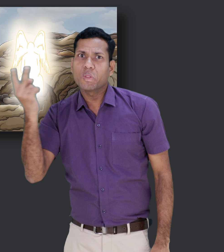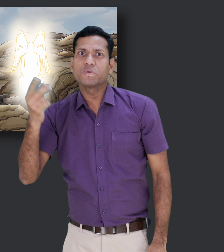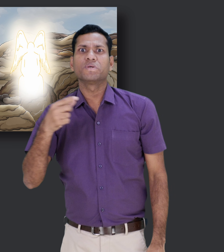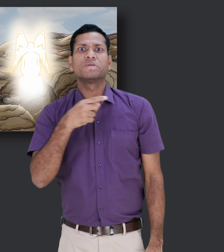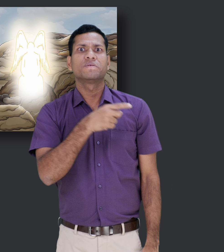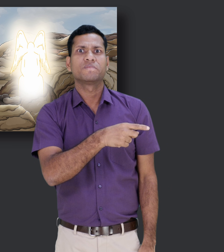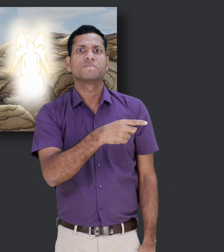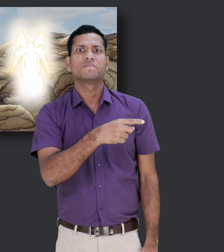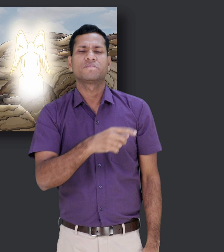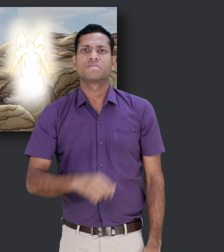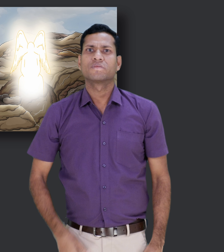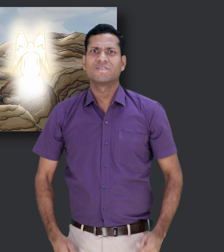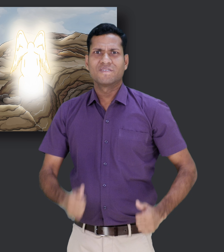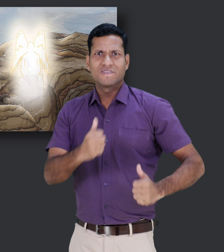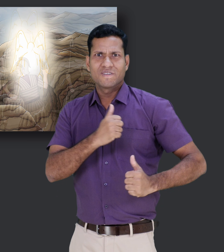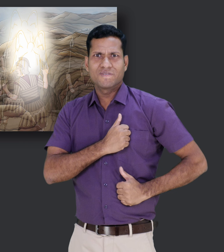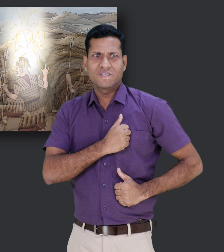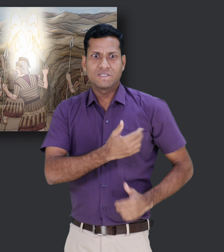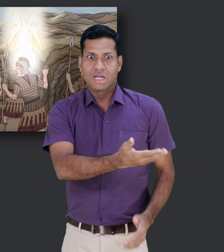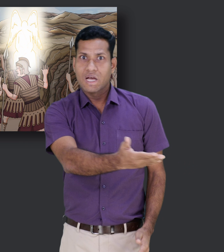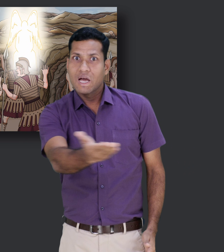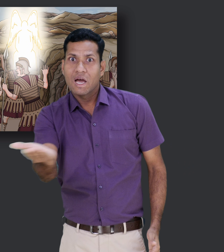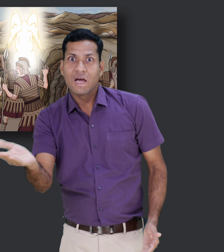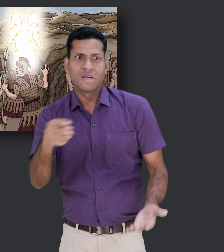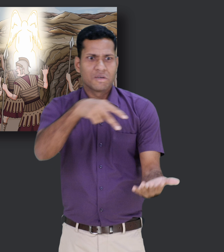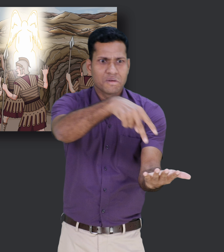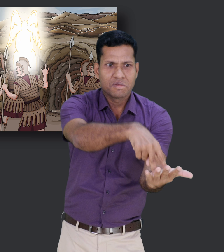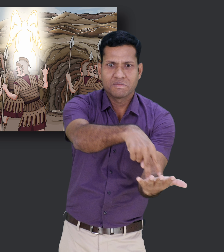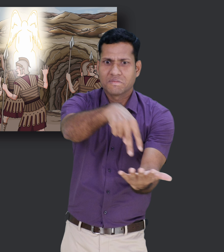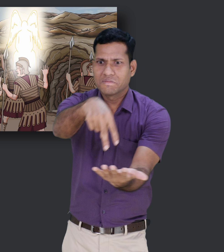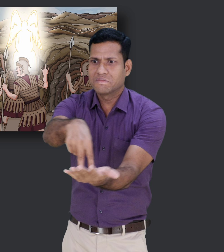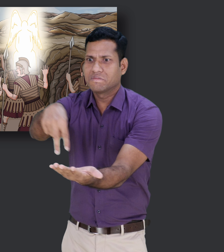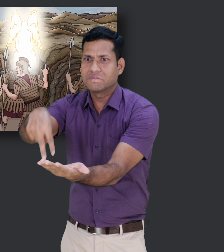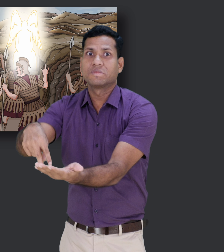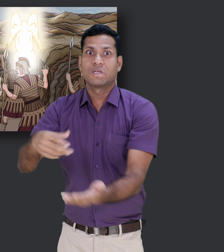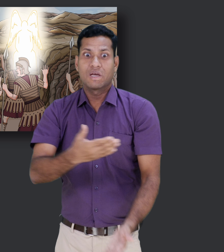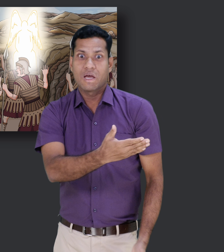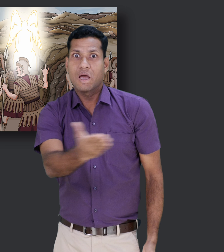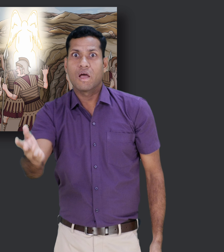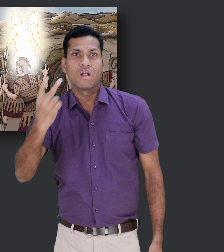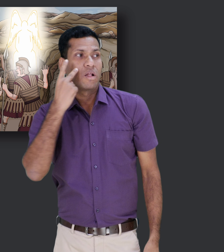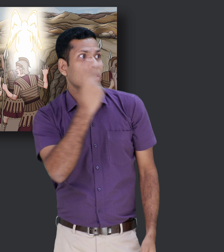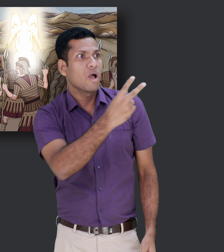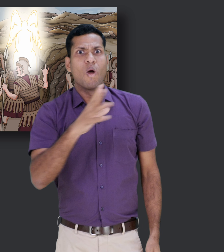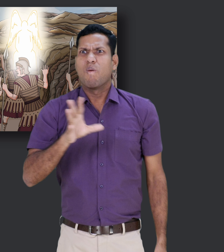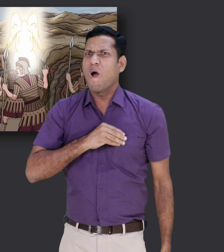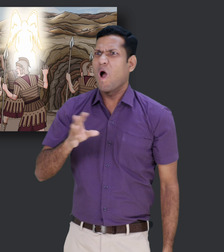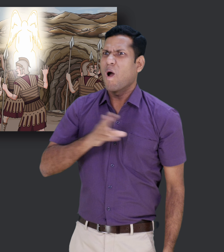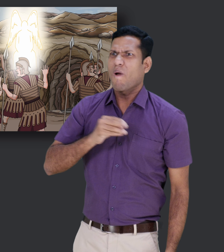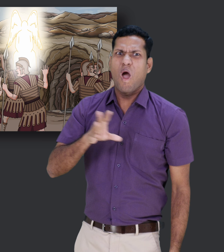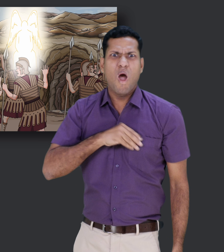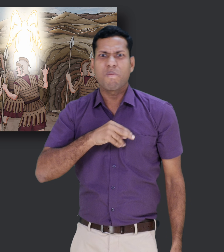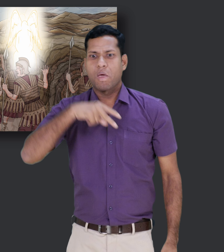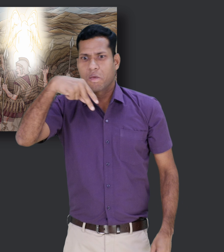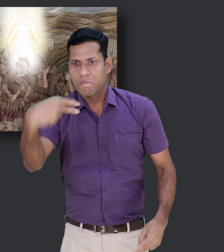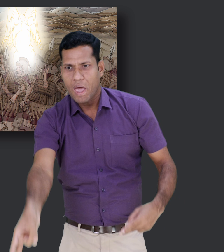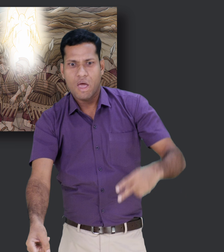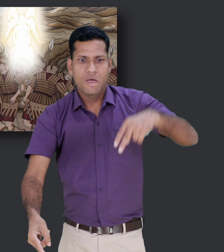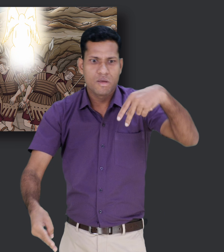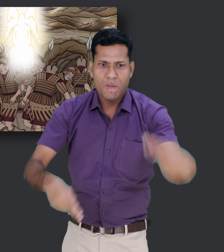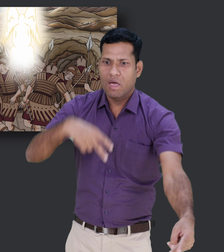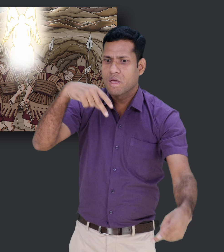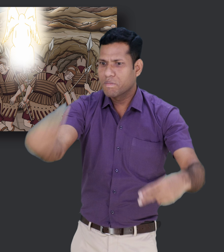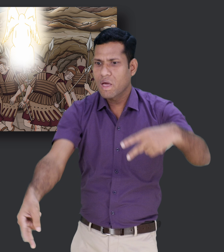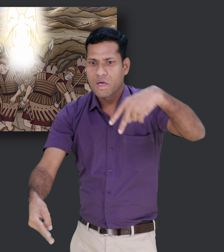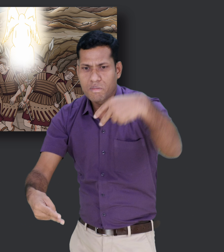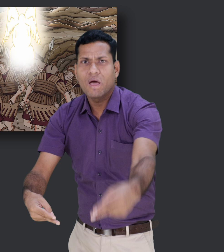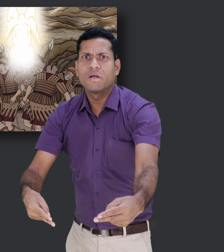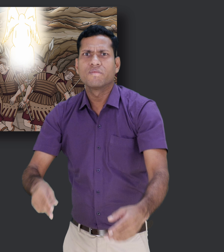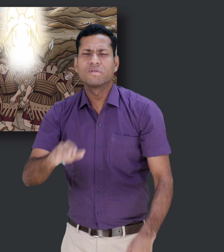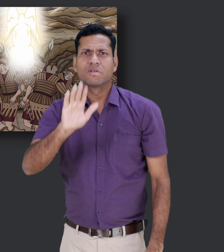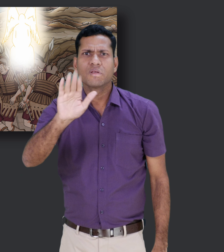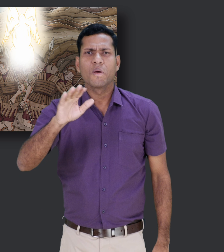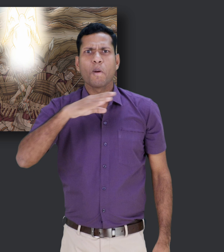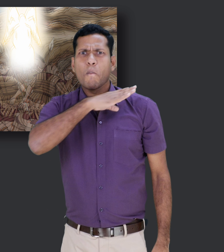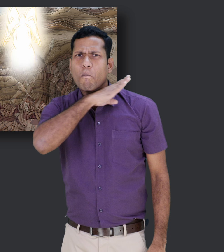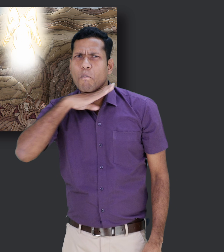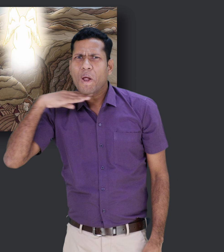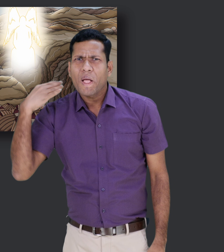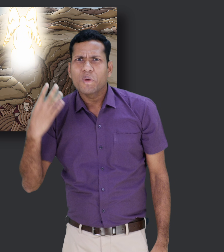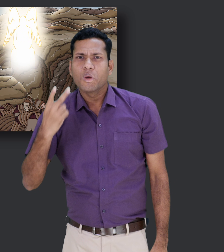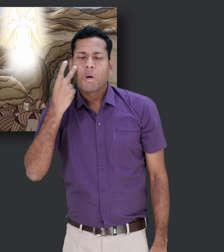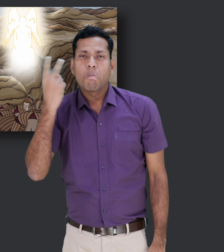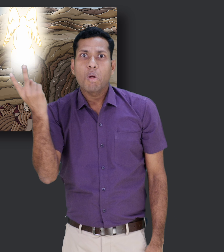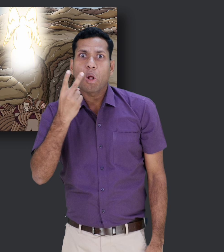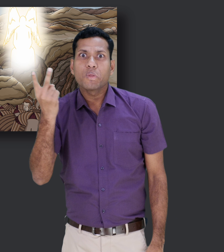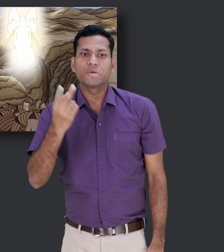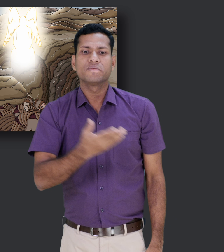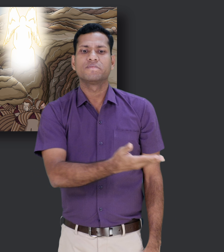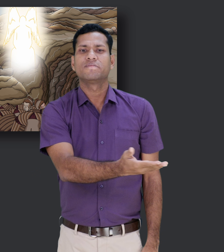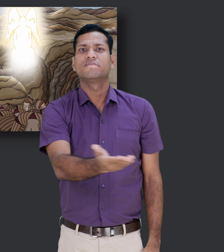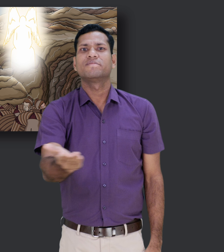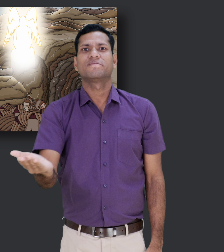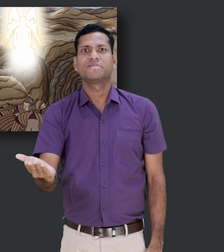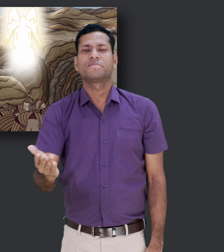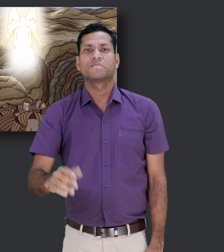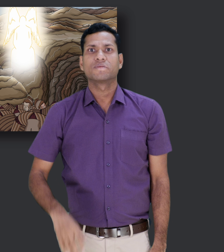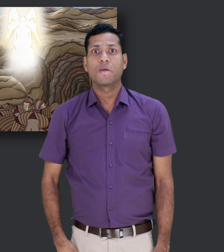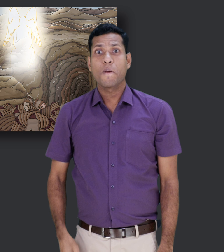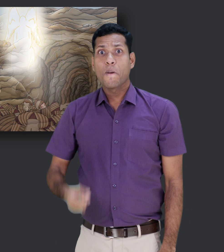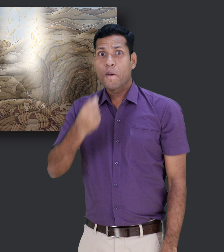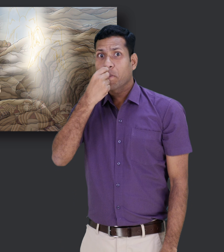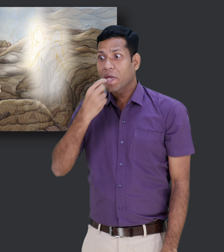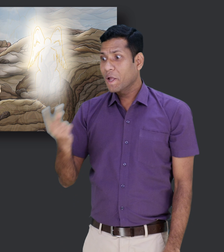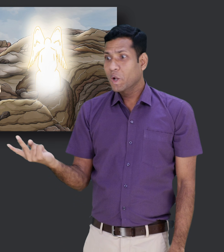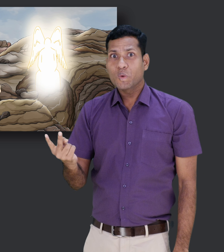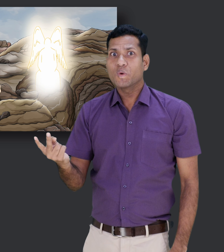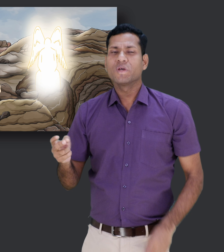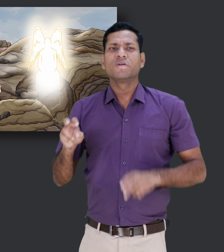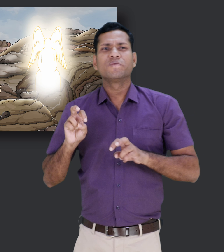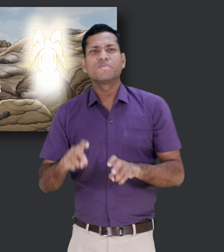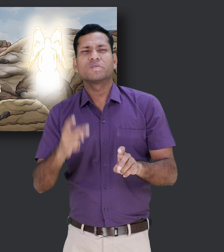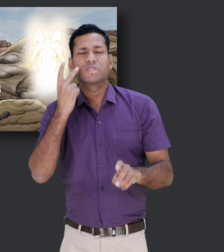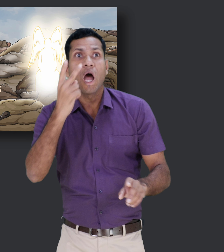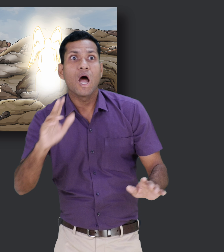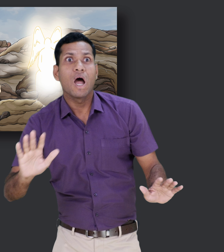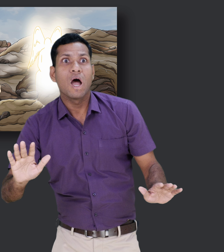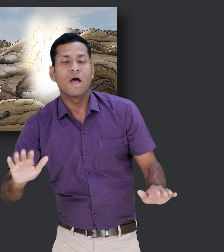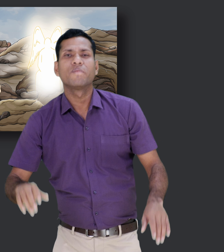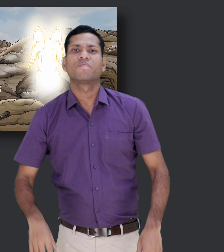The guards trembled in fear of him and became like dead men.